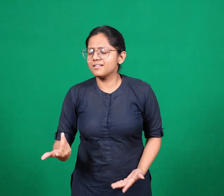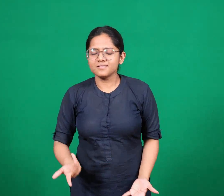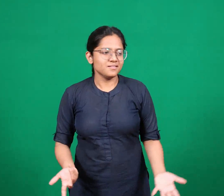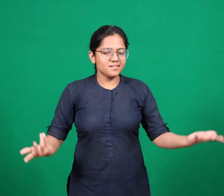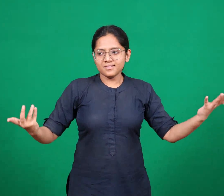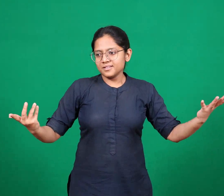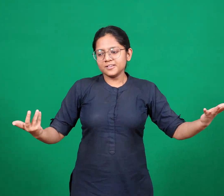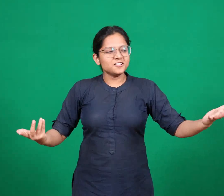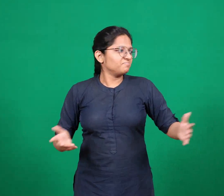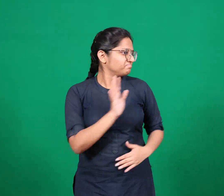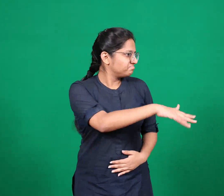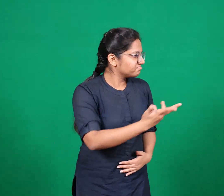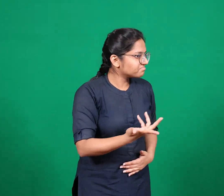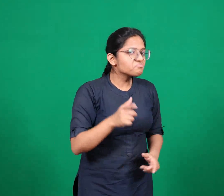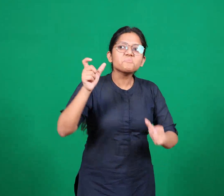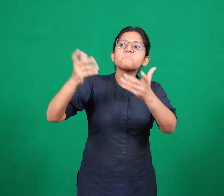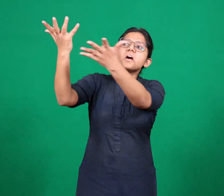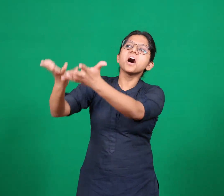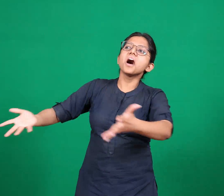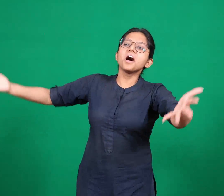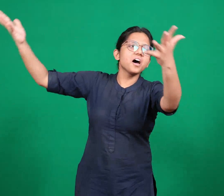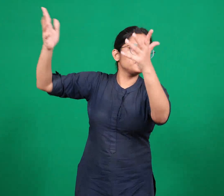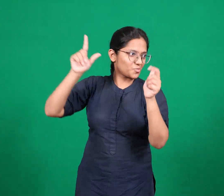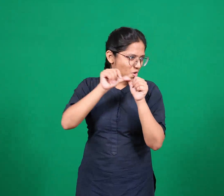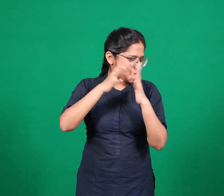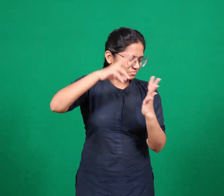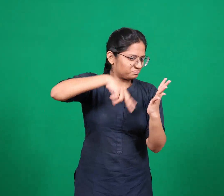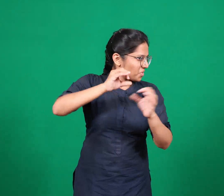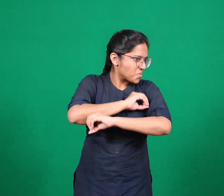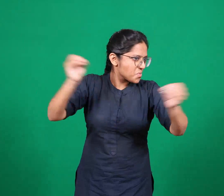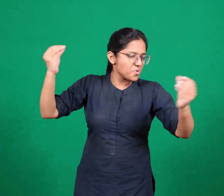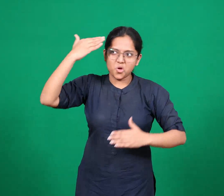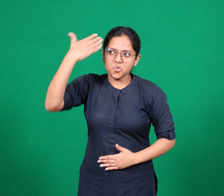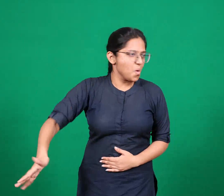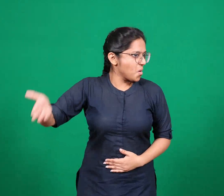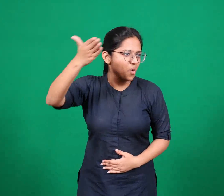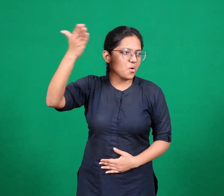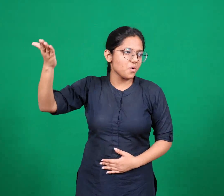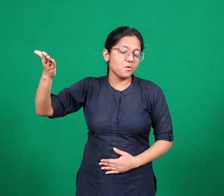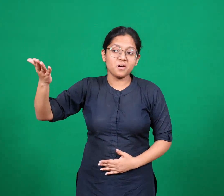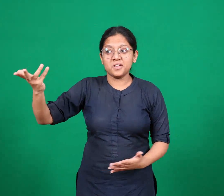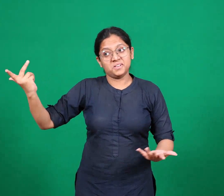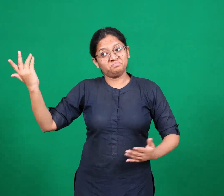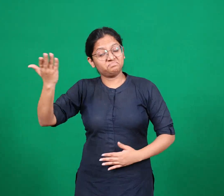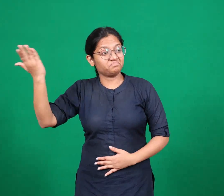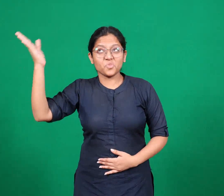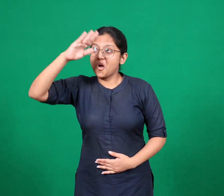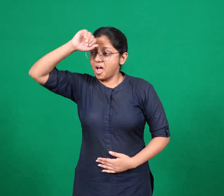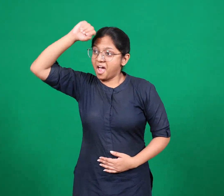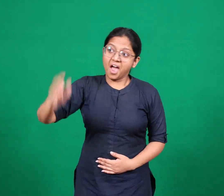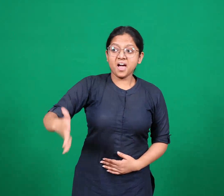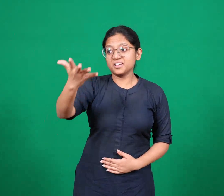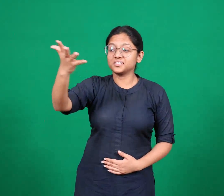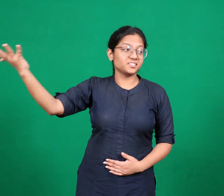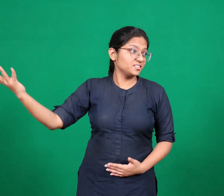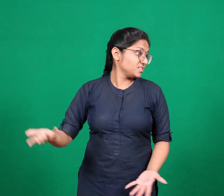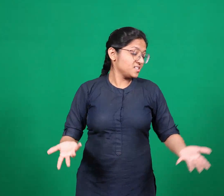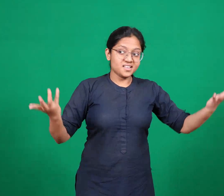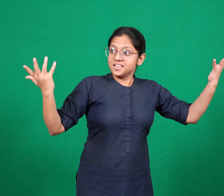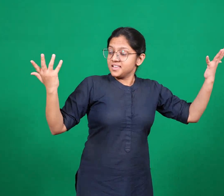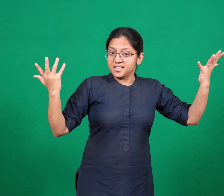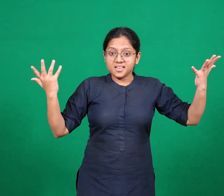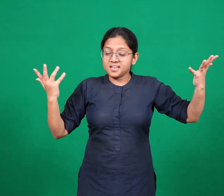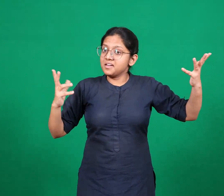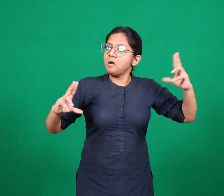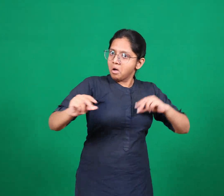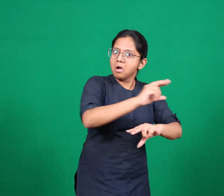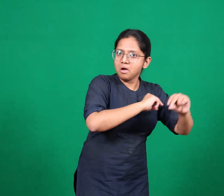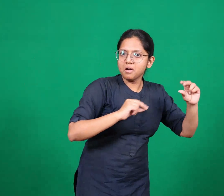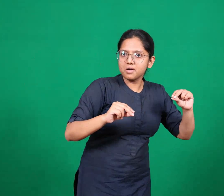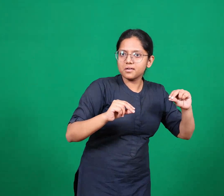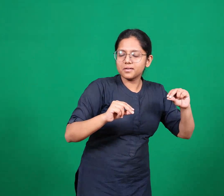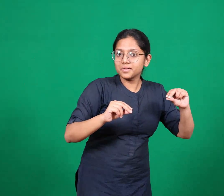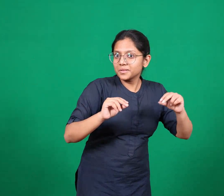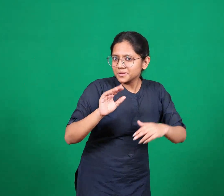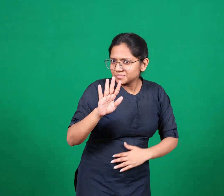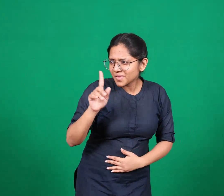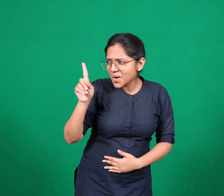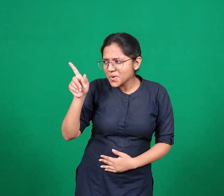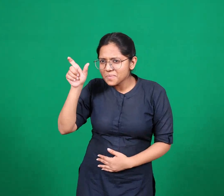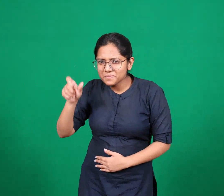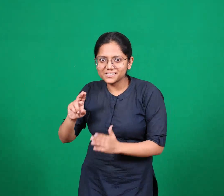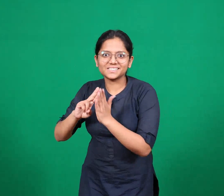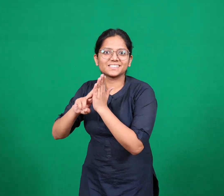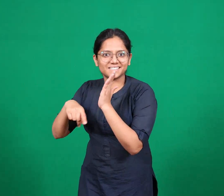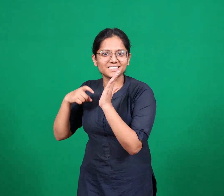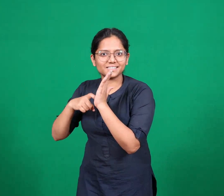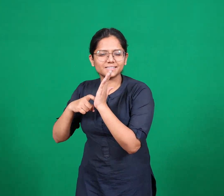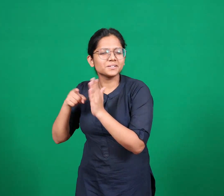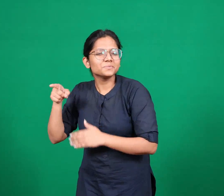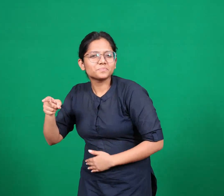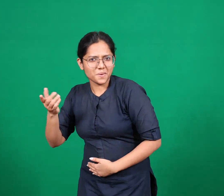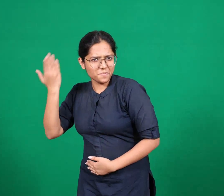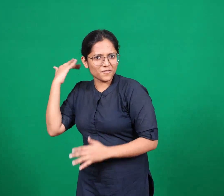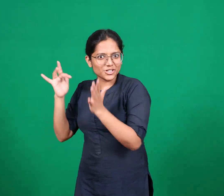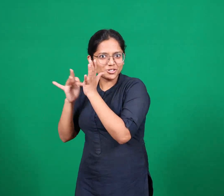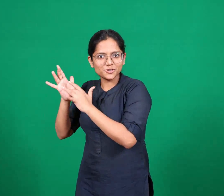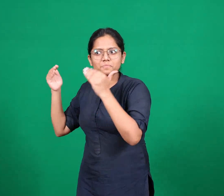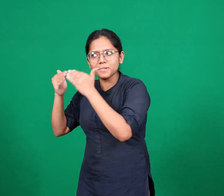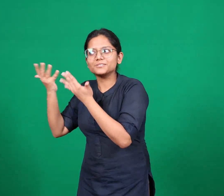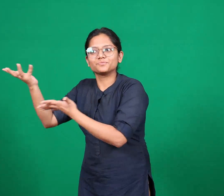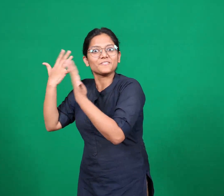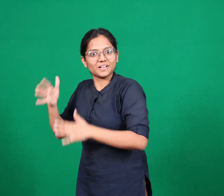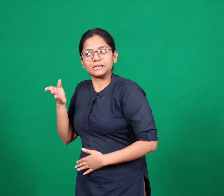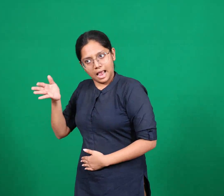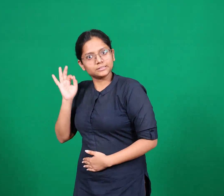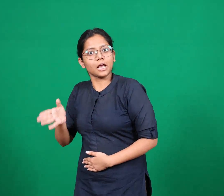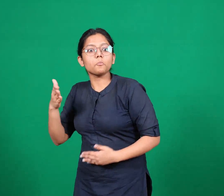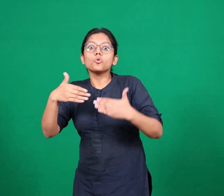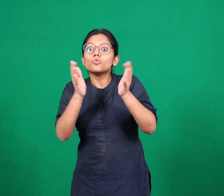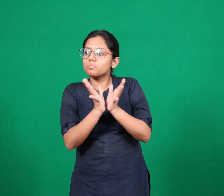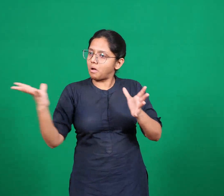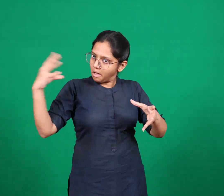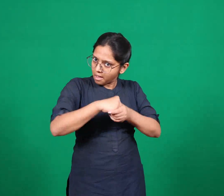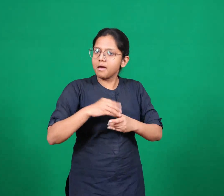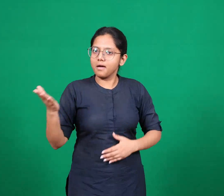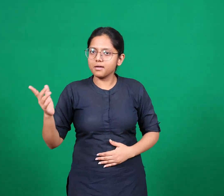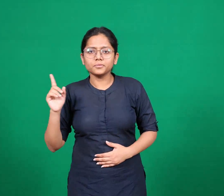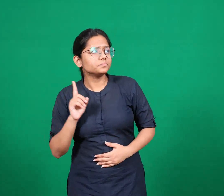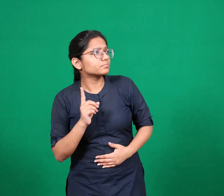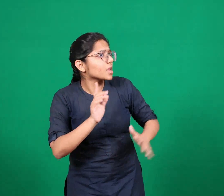But this crowd that does not know the law, they are under a curse."